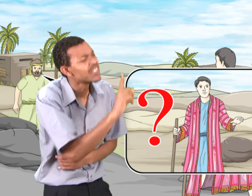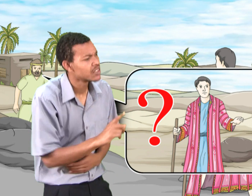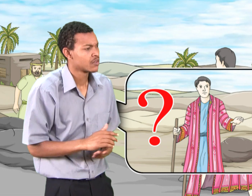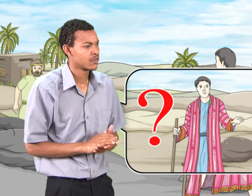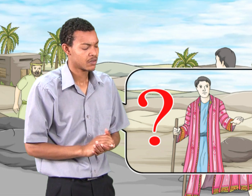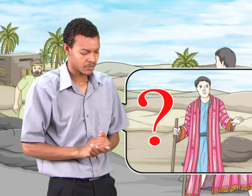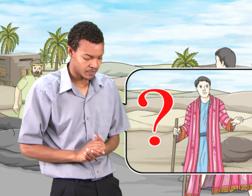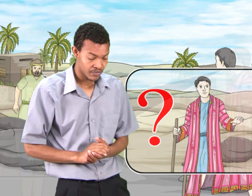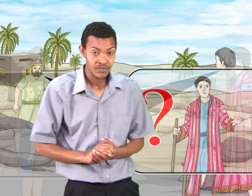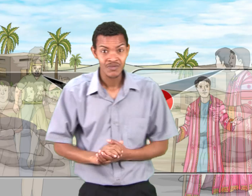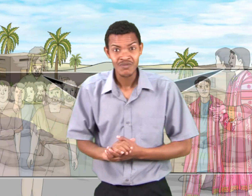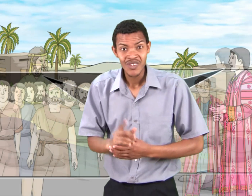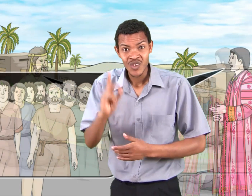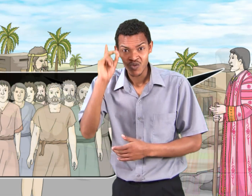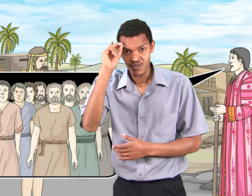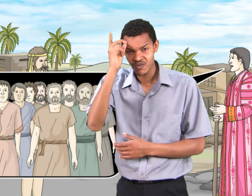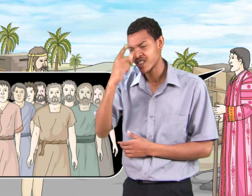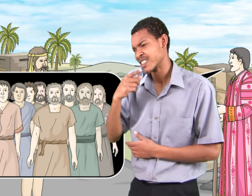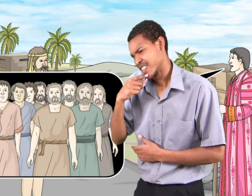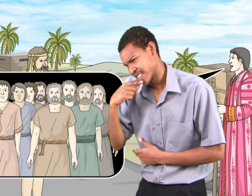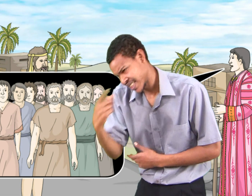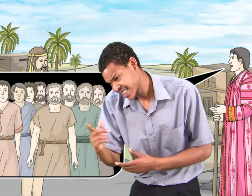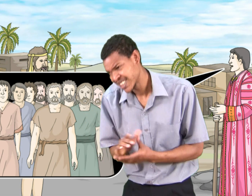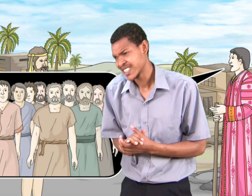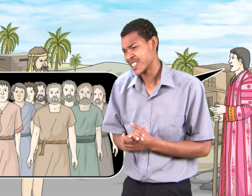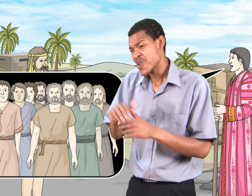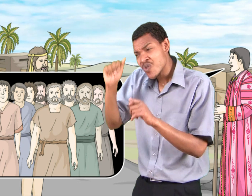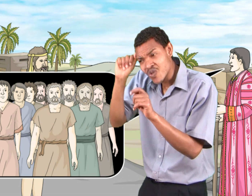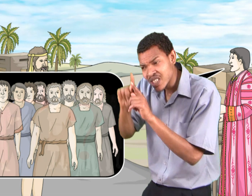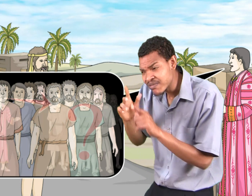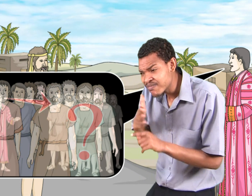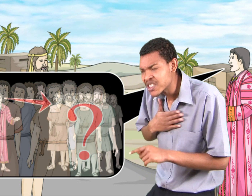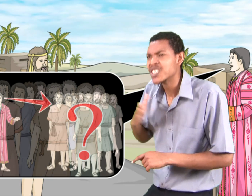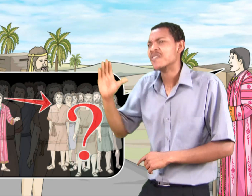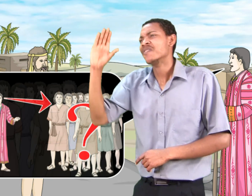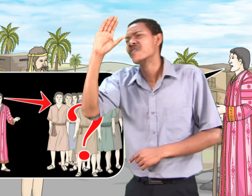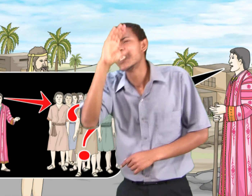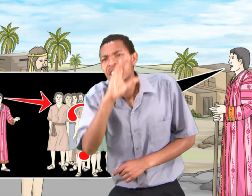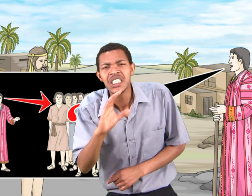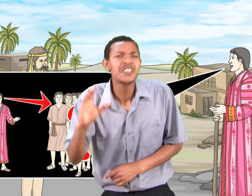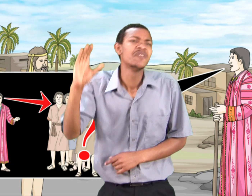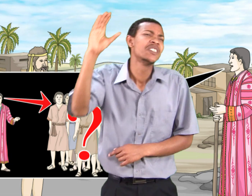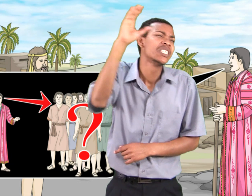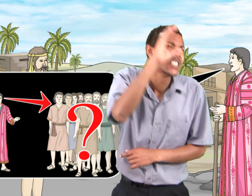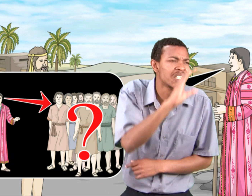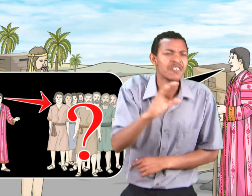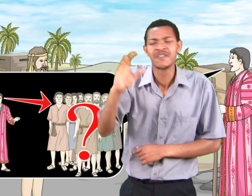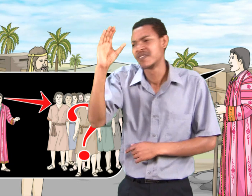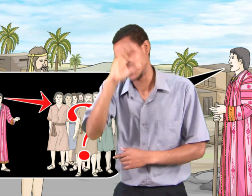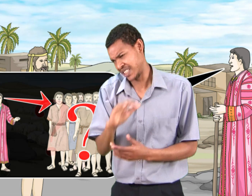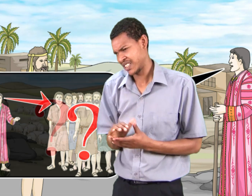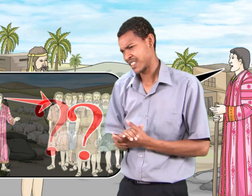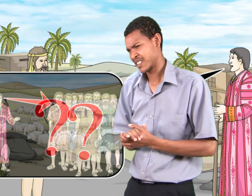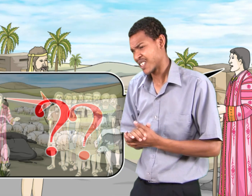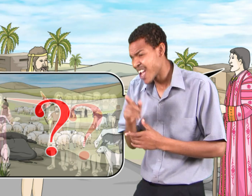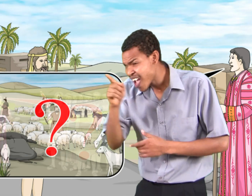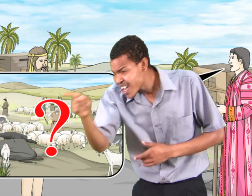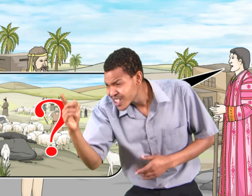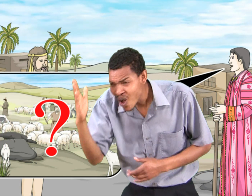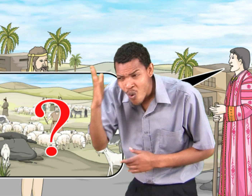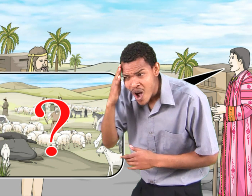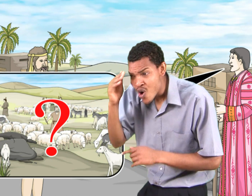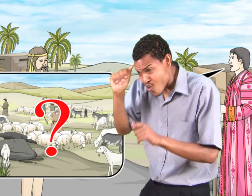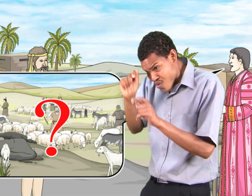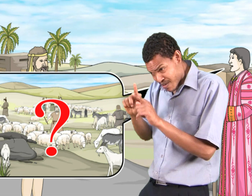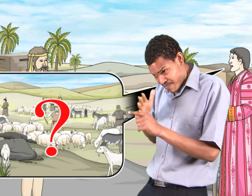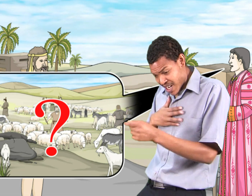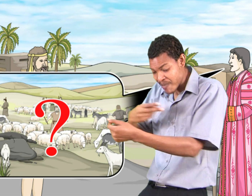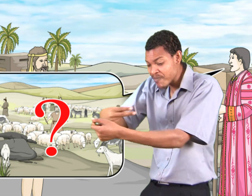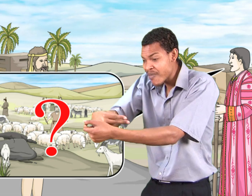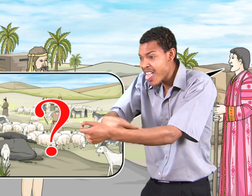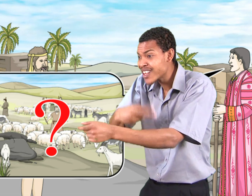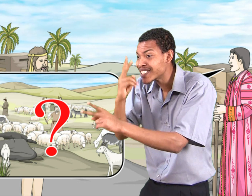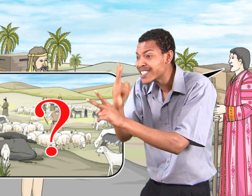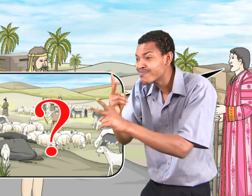“I am looking for my brothers,” Joseph replied.